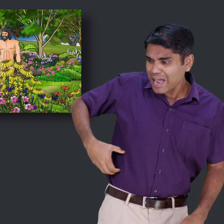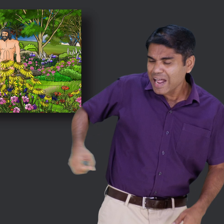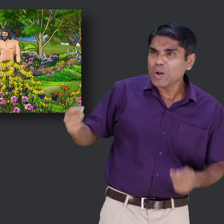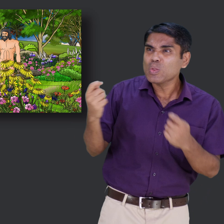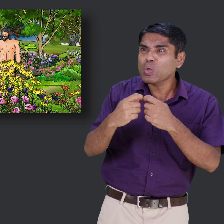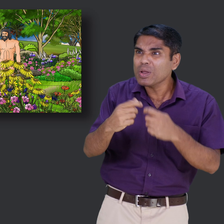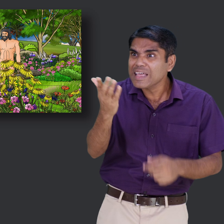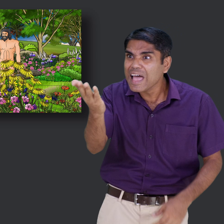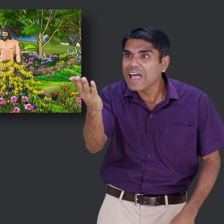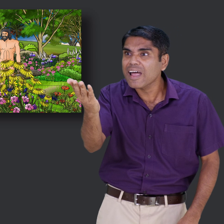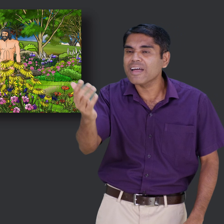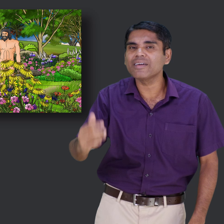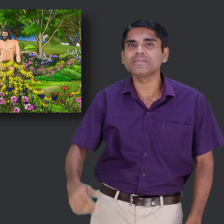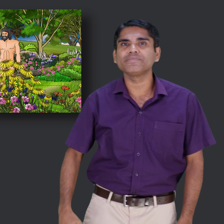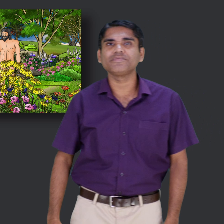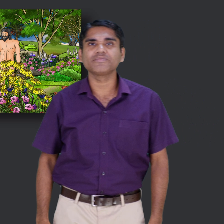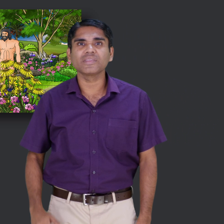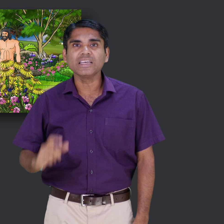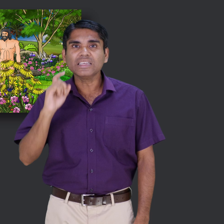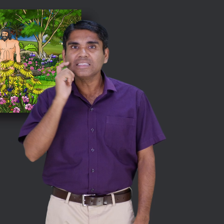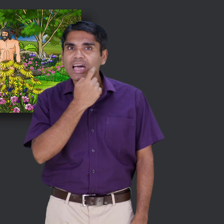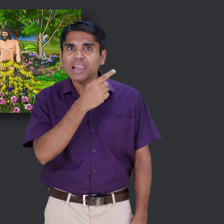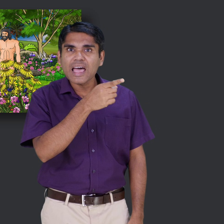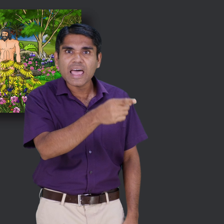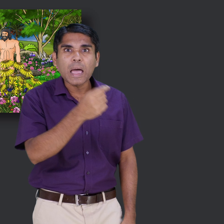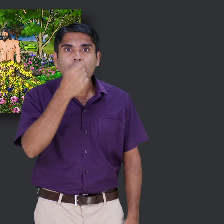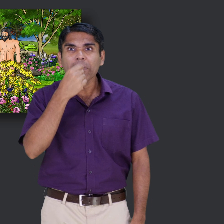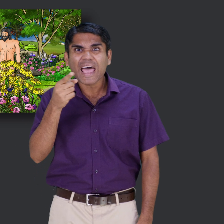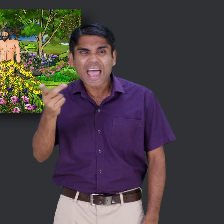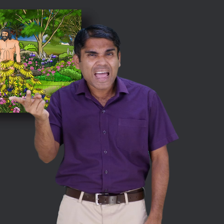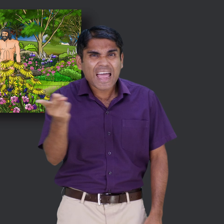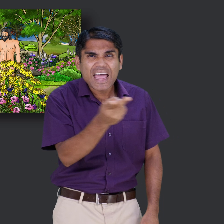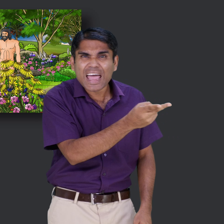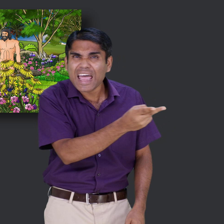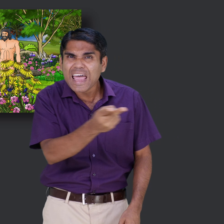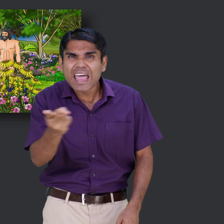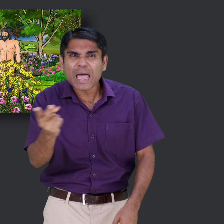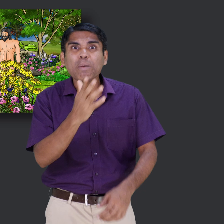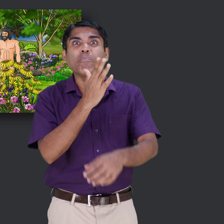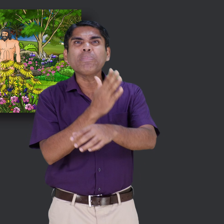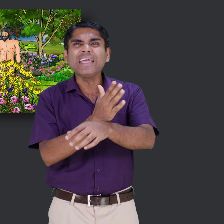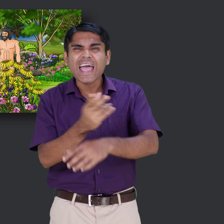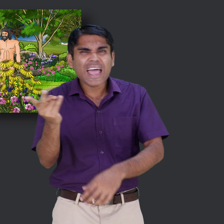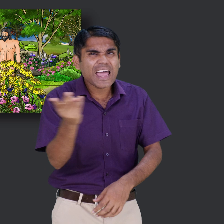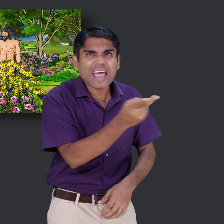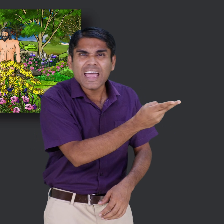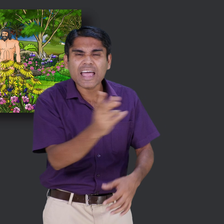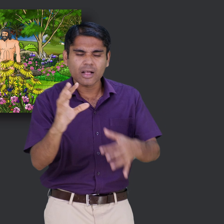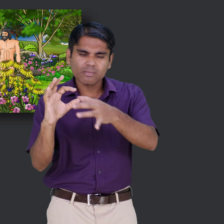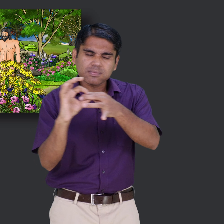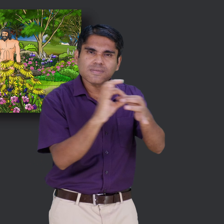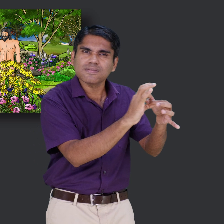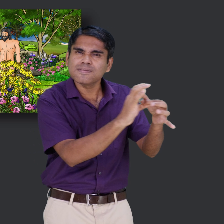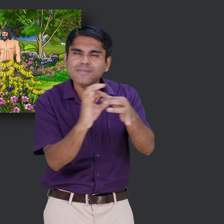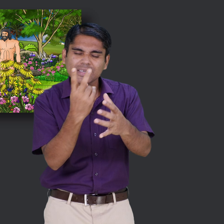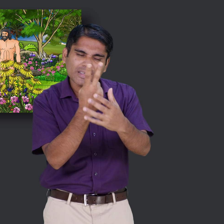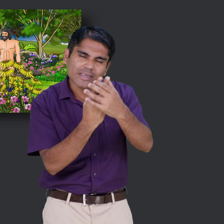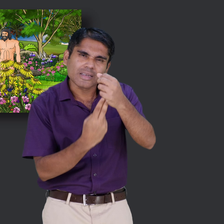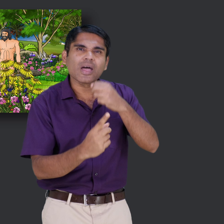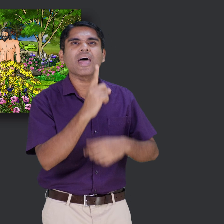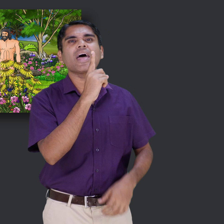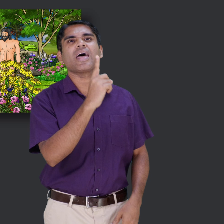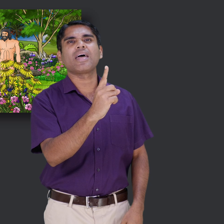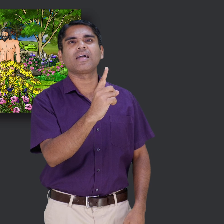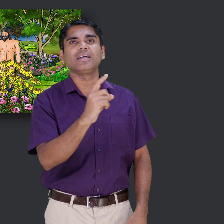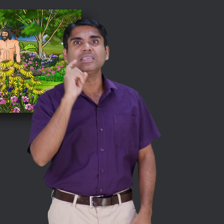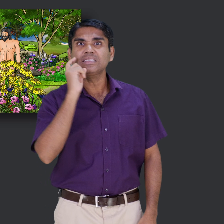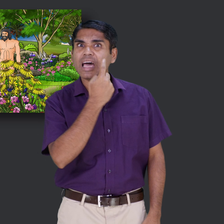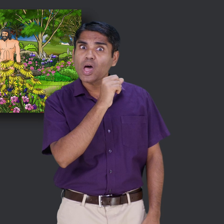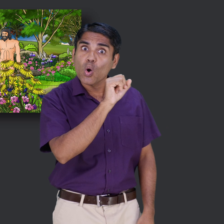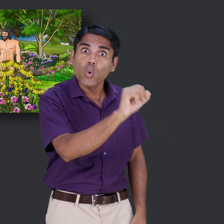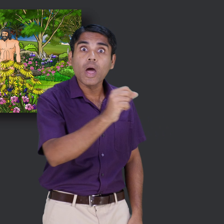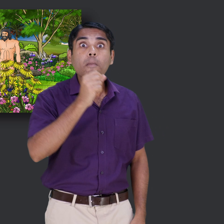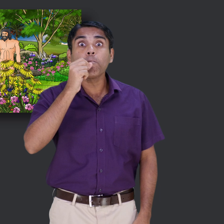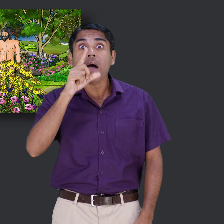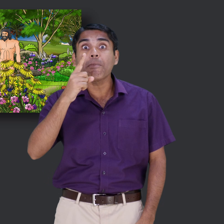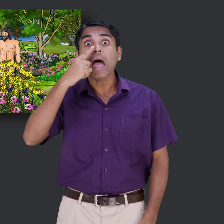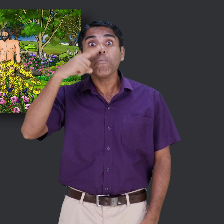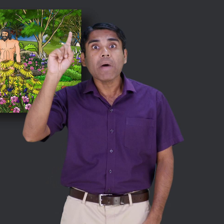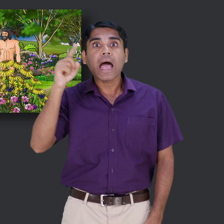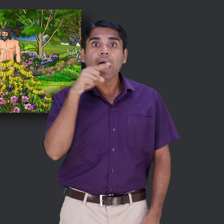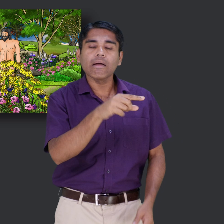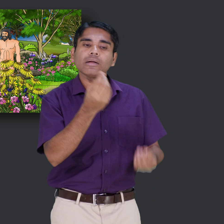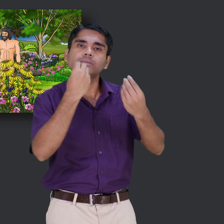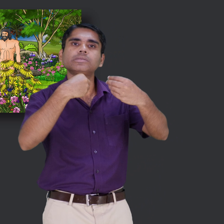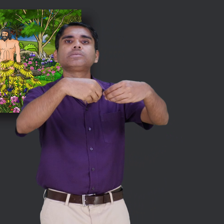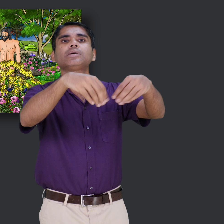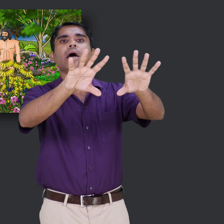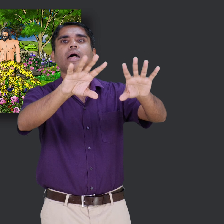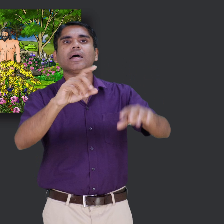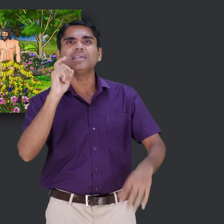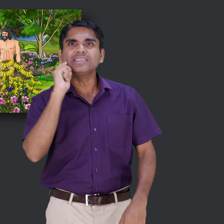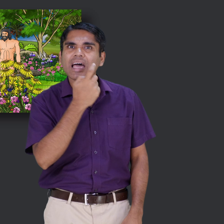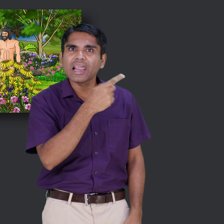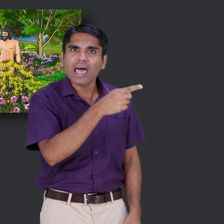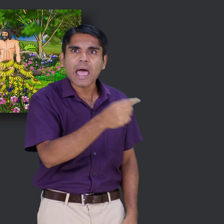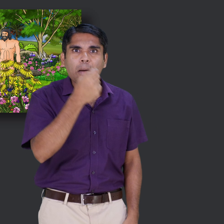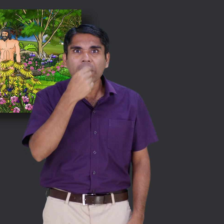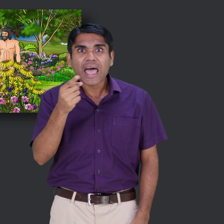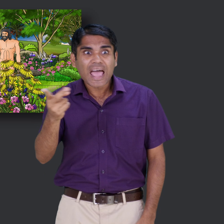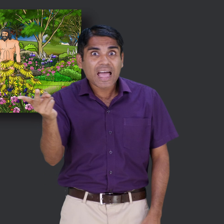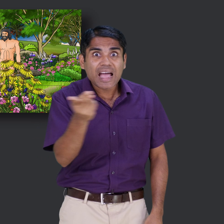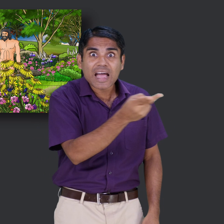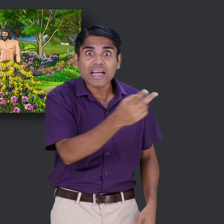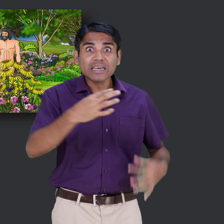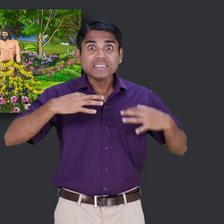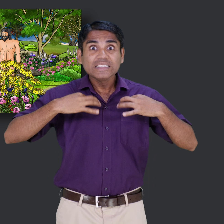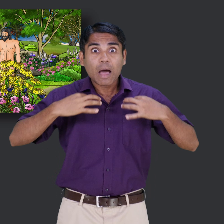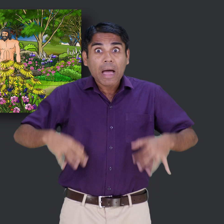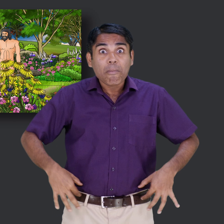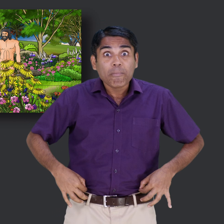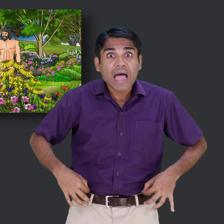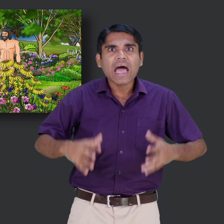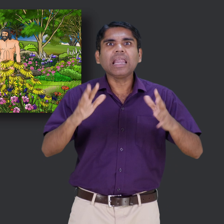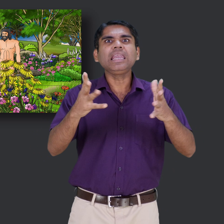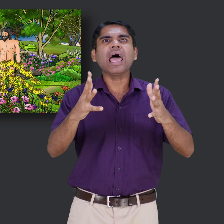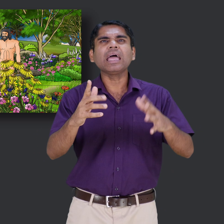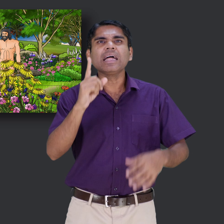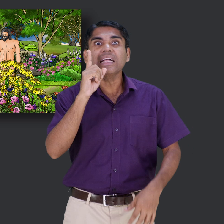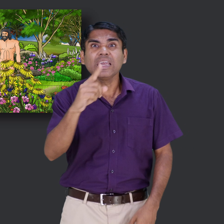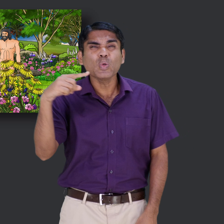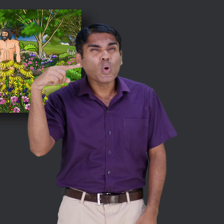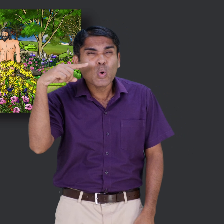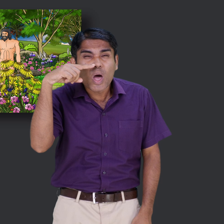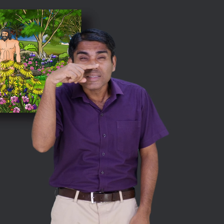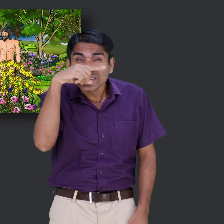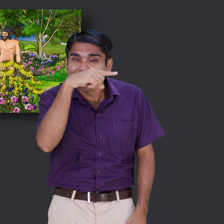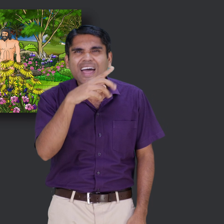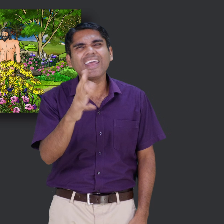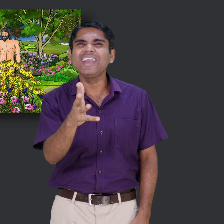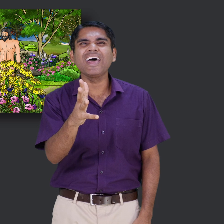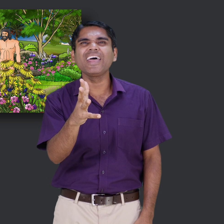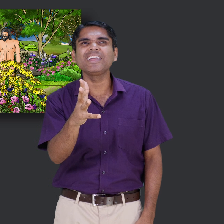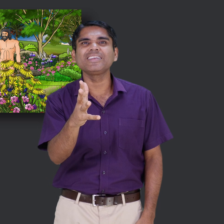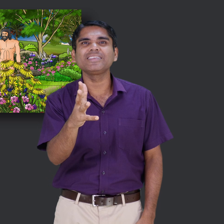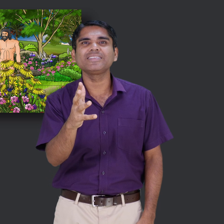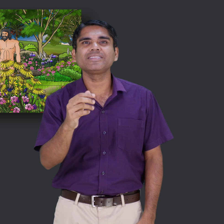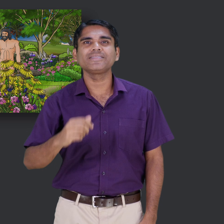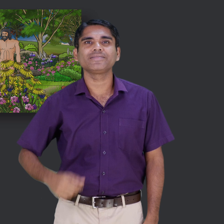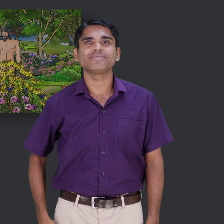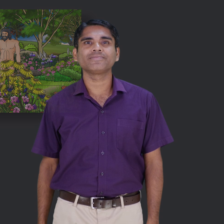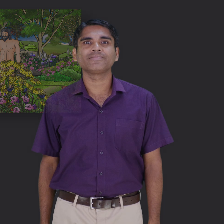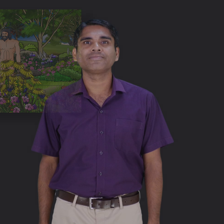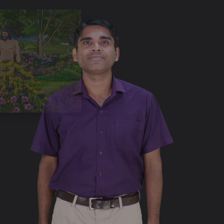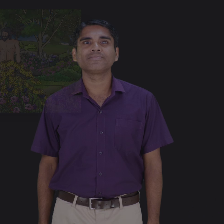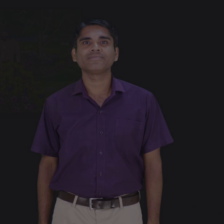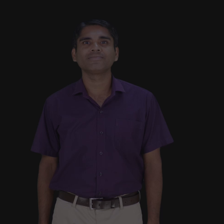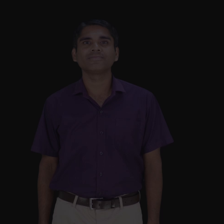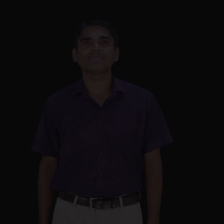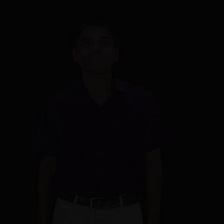For this reason a man will leave his father and mother and be united to his wife, and they will become one flesh. And the man and his wife were both naked, and they were not ashamed.